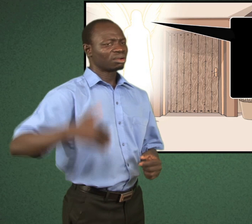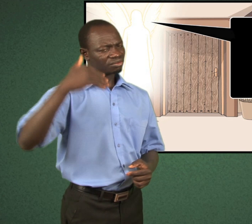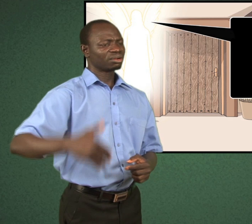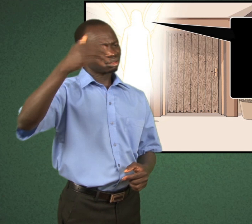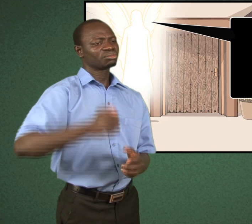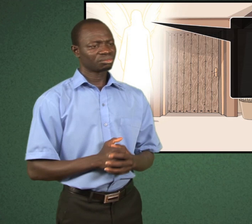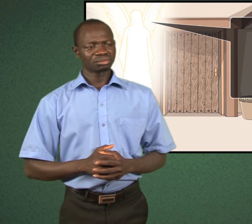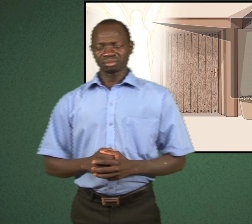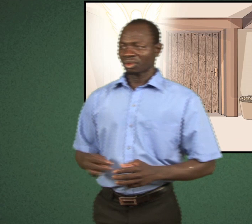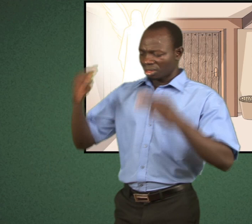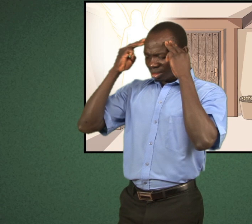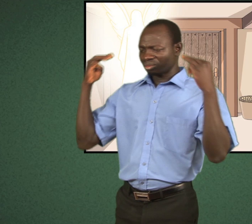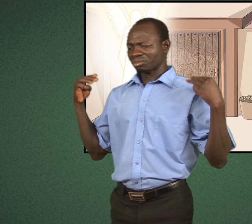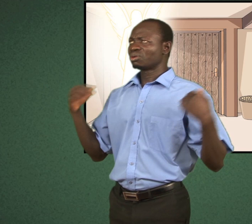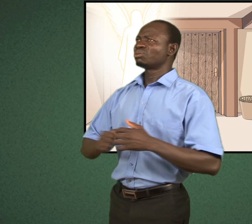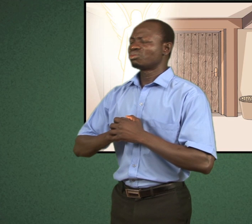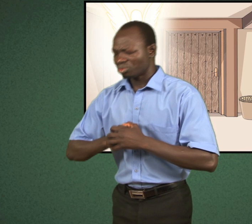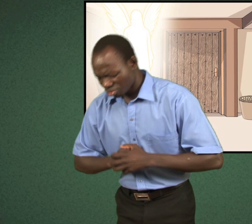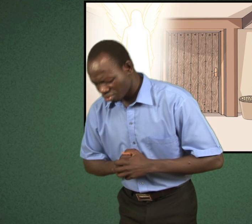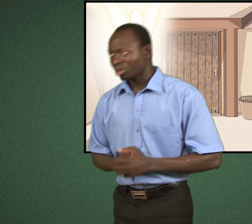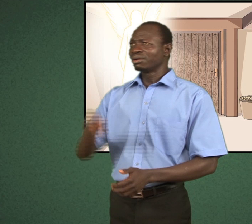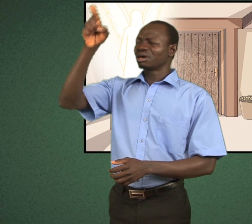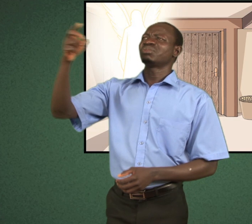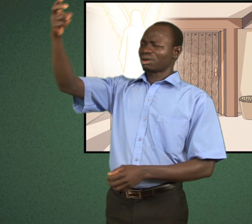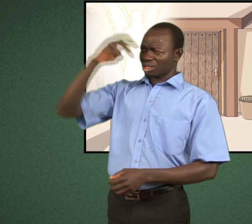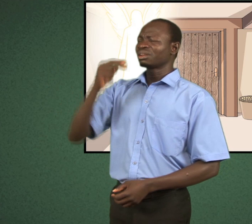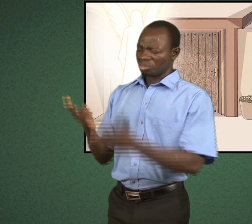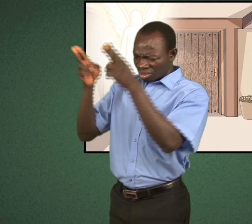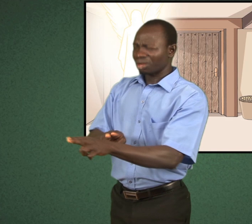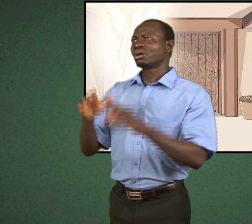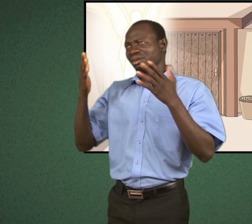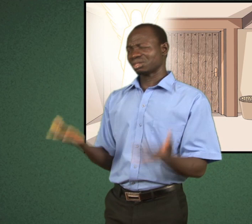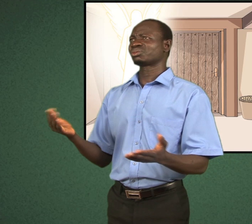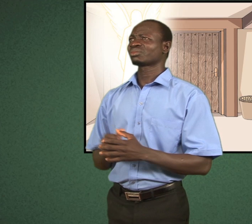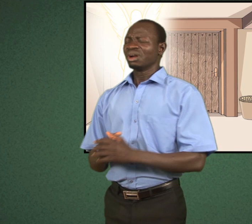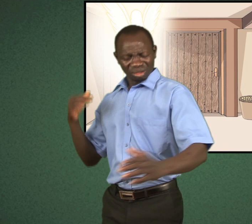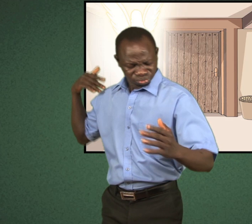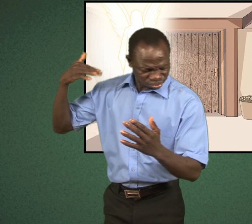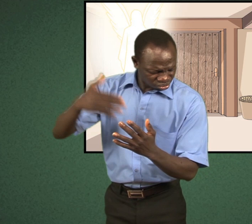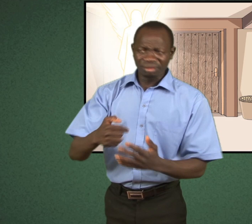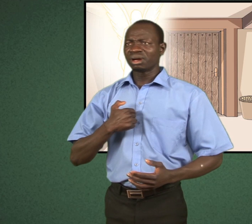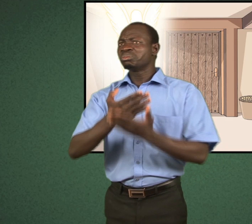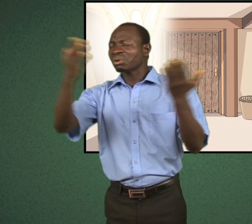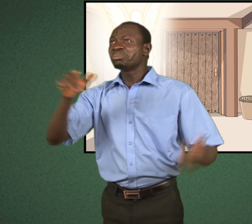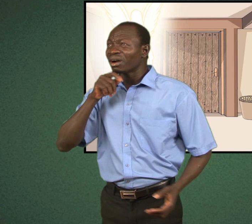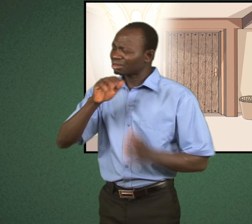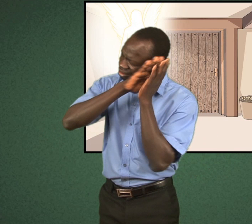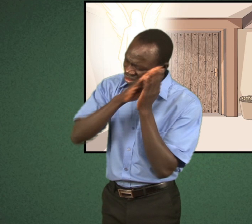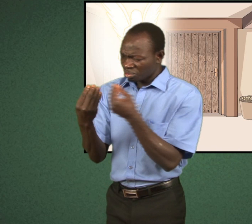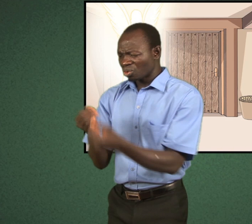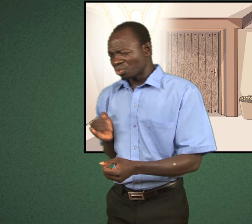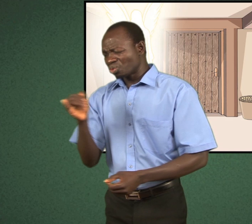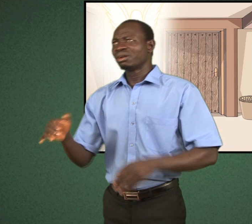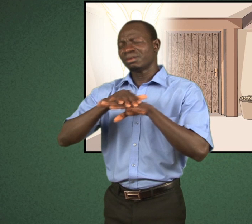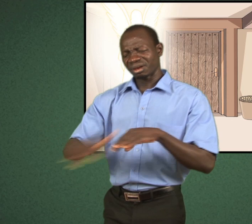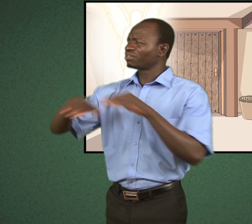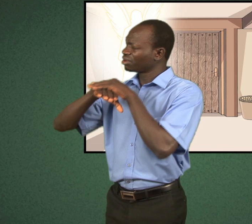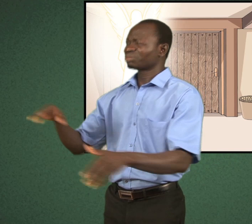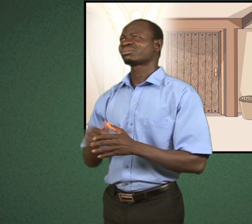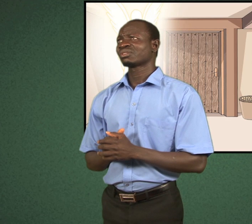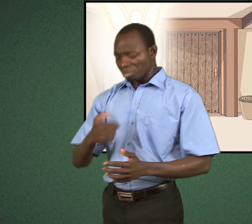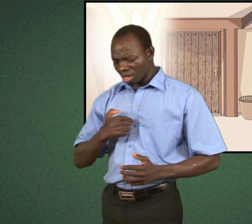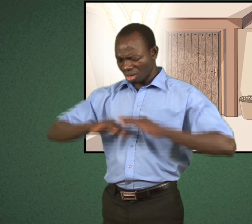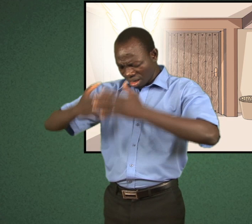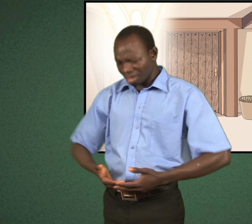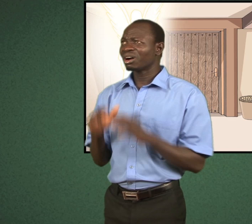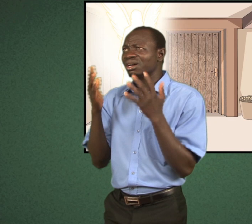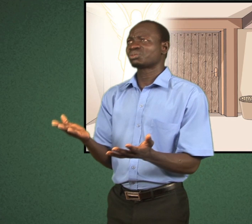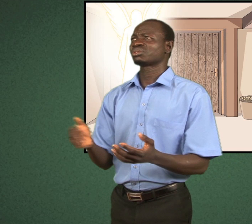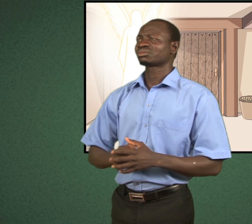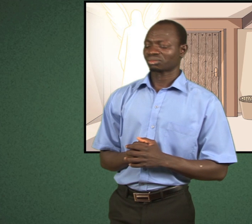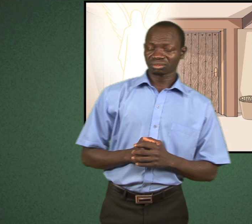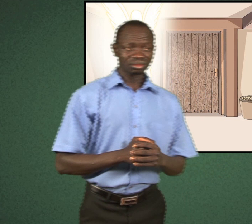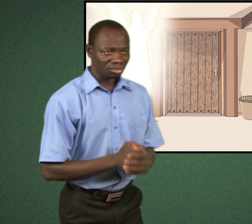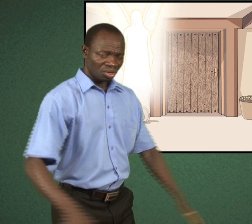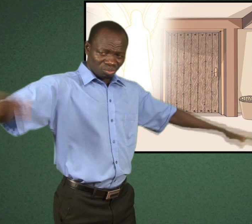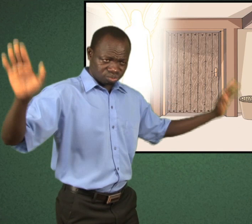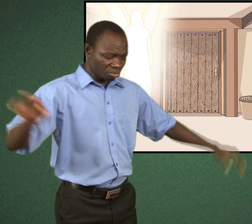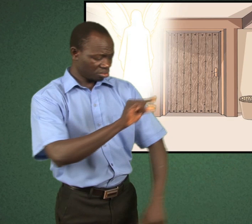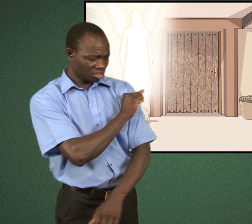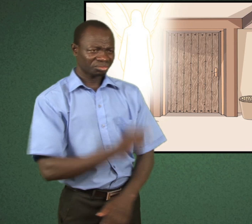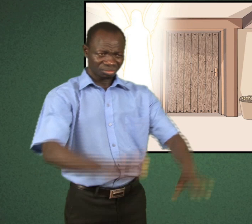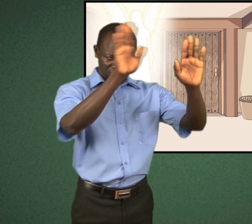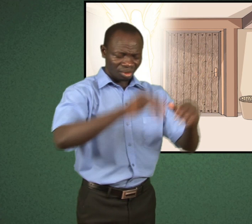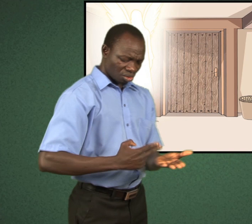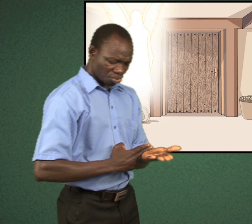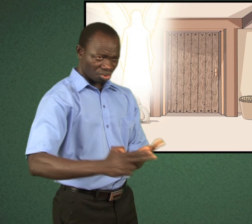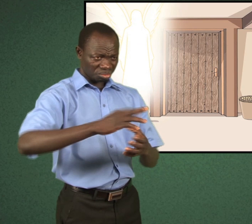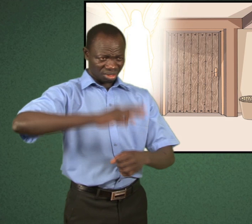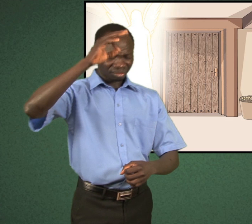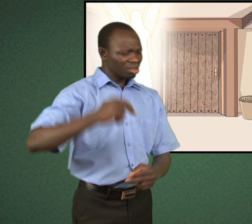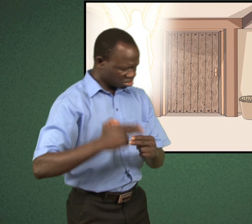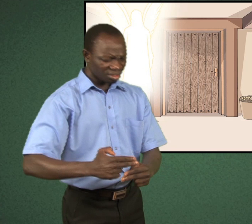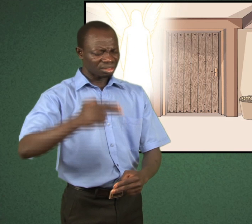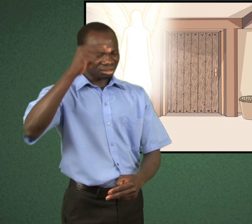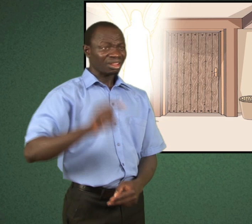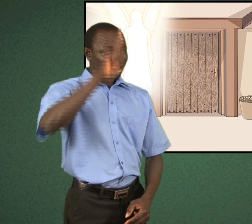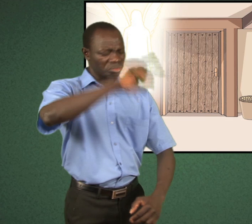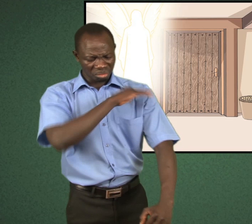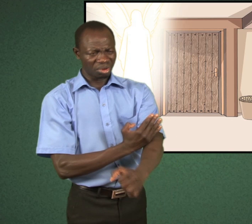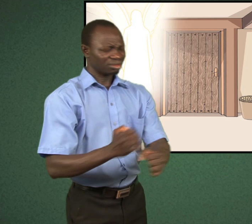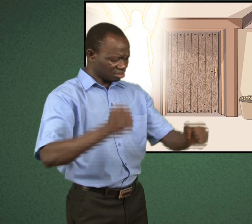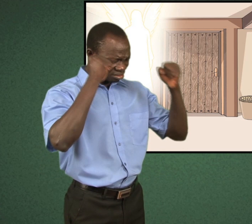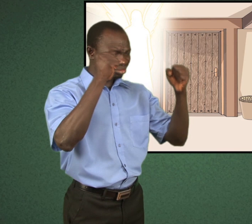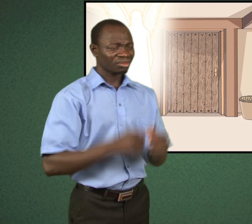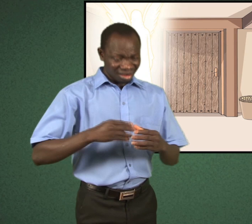“How can this be,” Mary asked the angel, “since I am a virgin?”